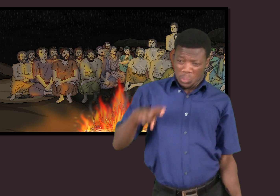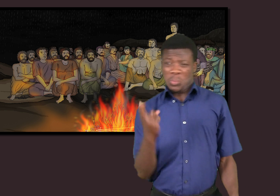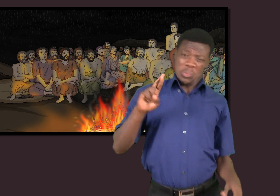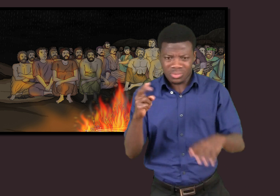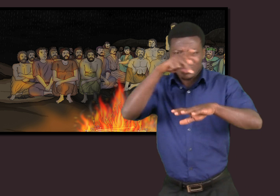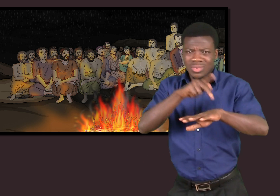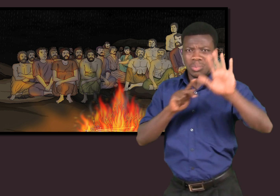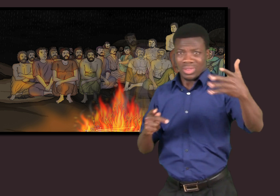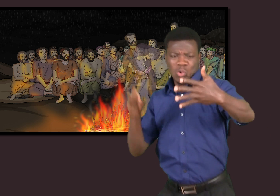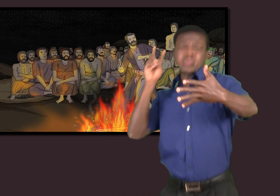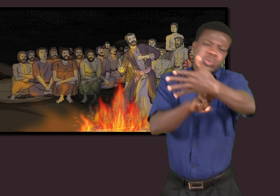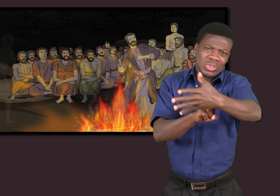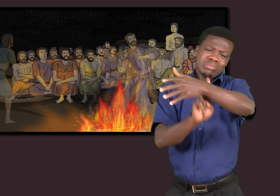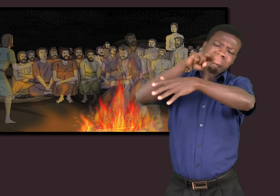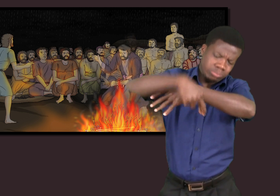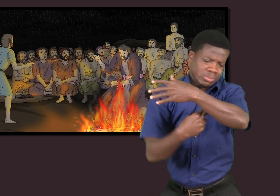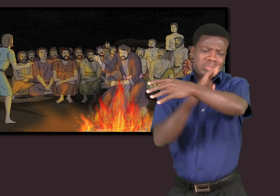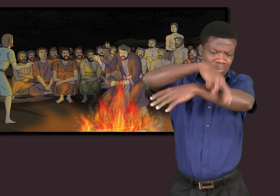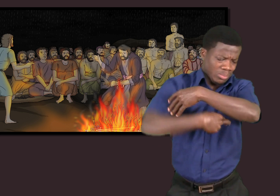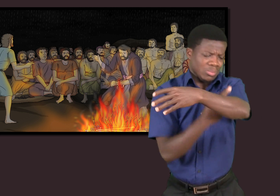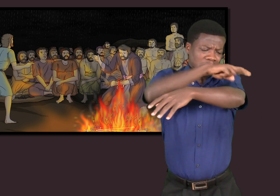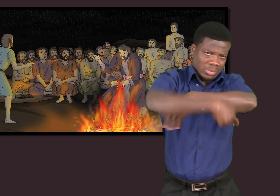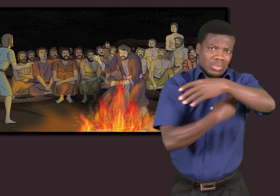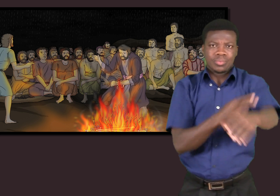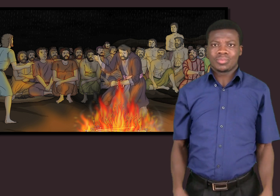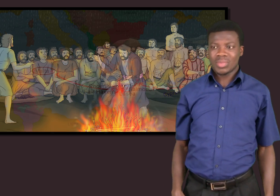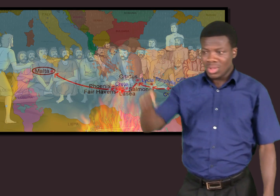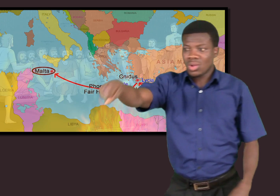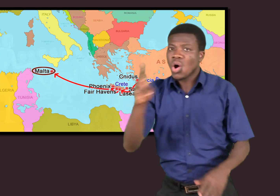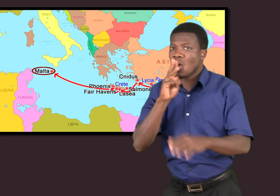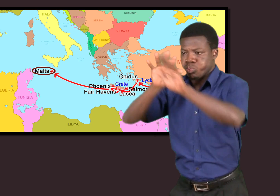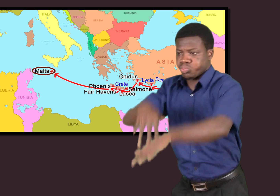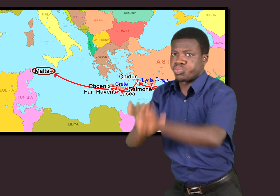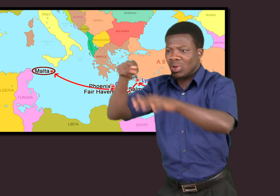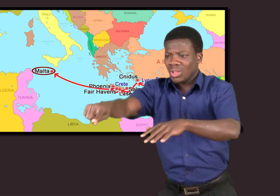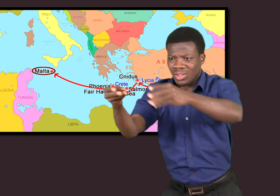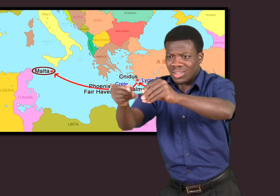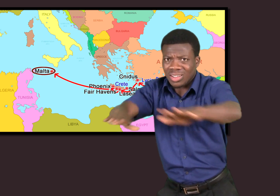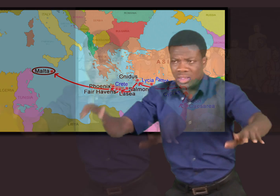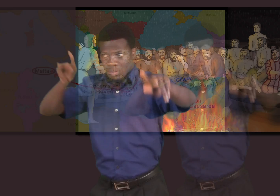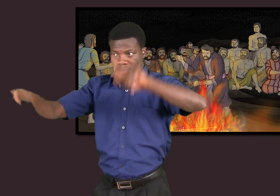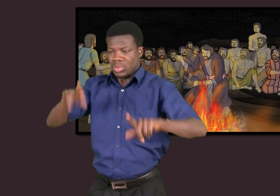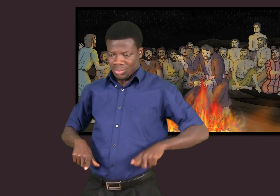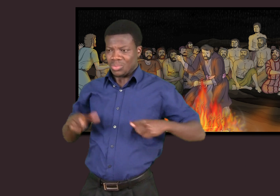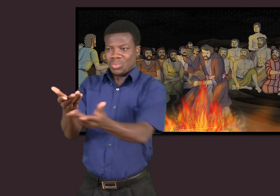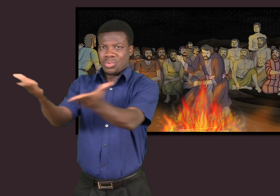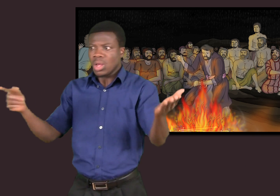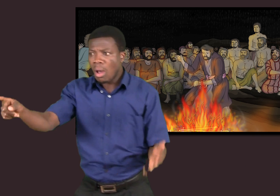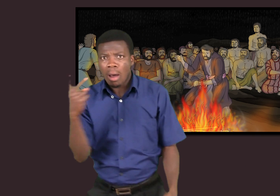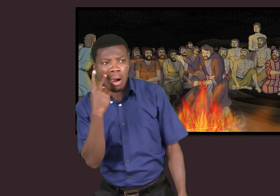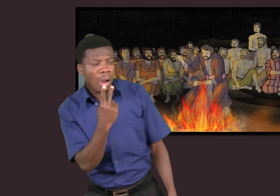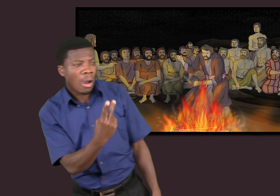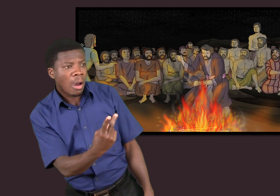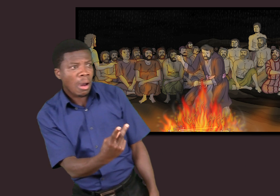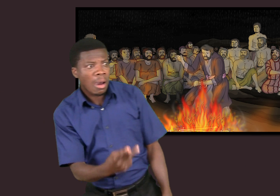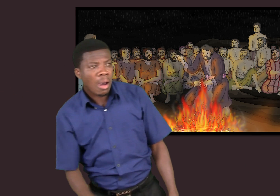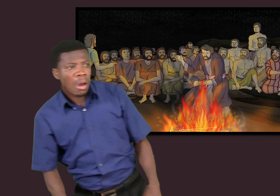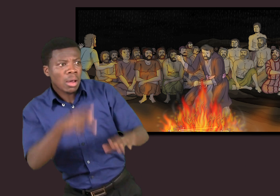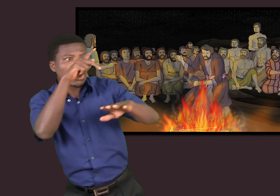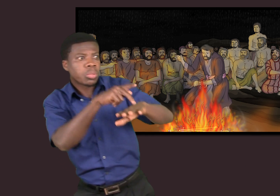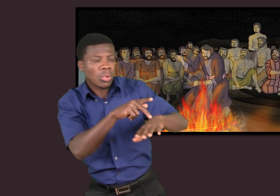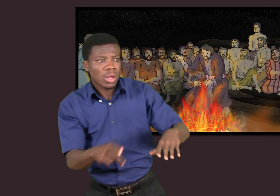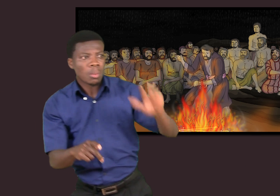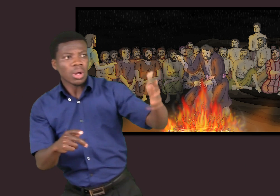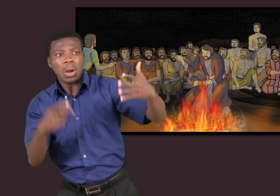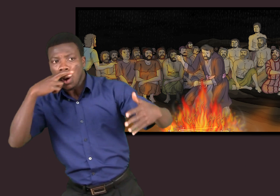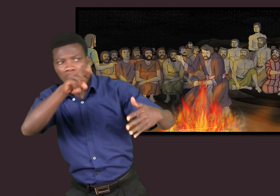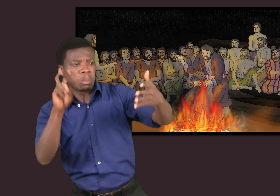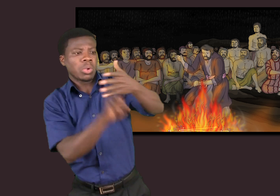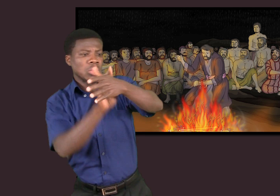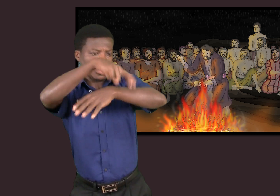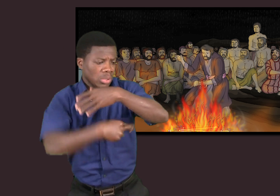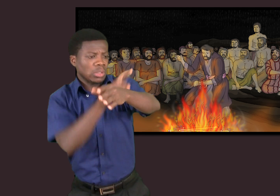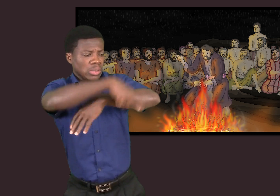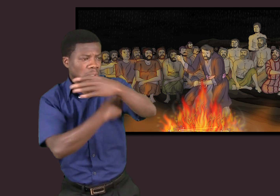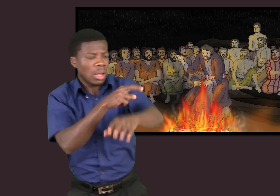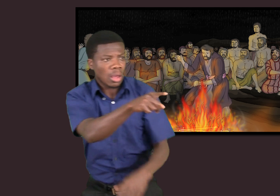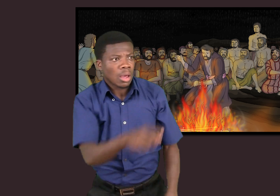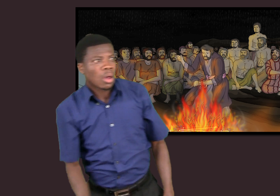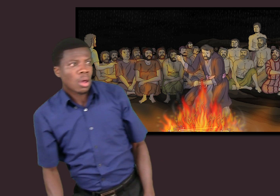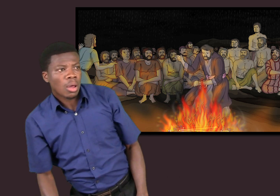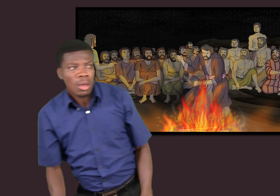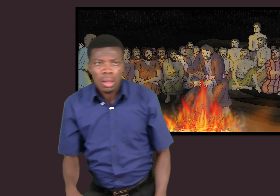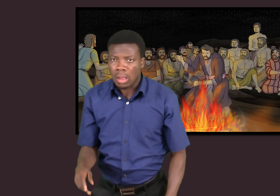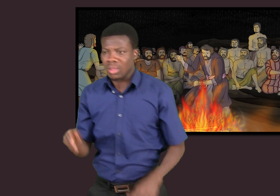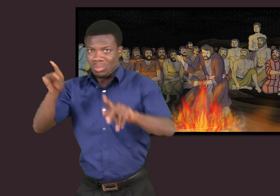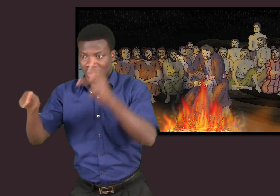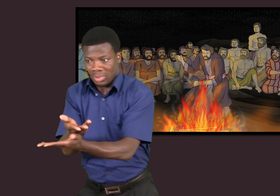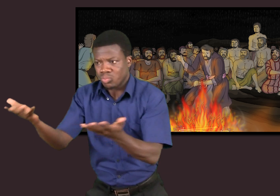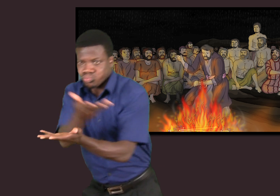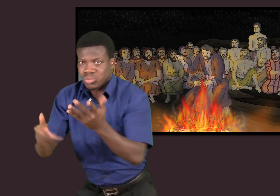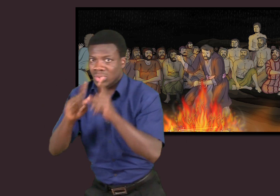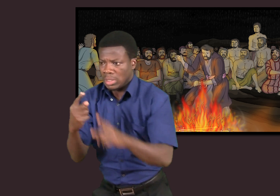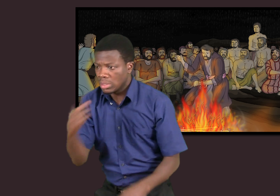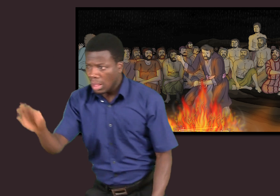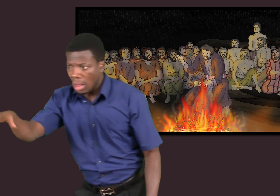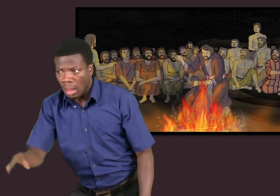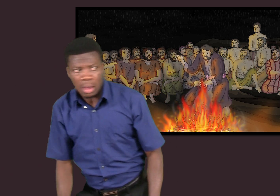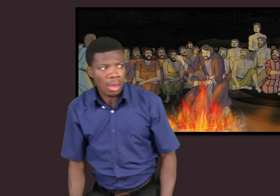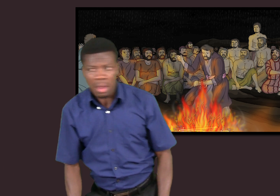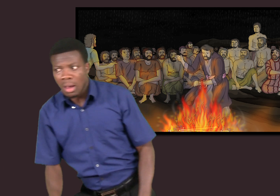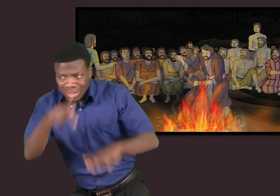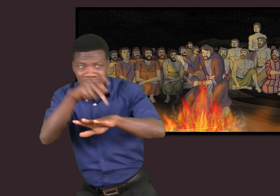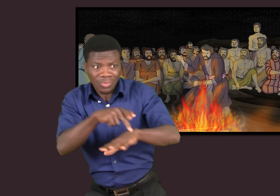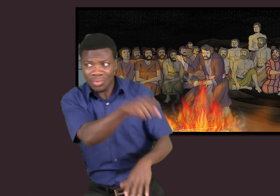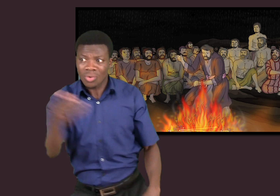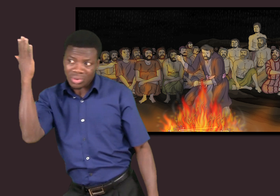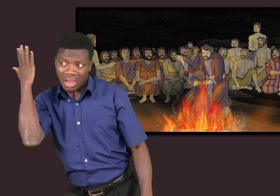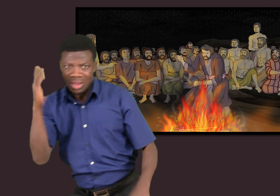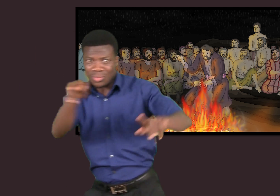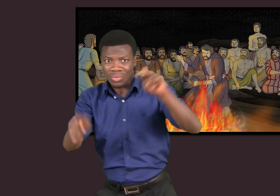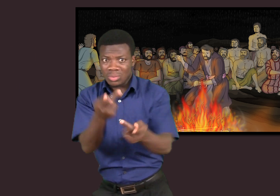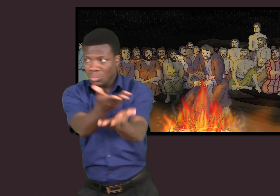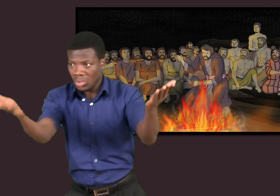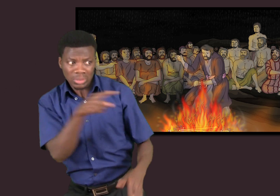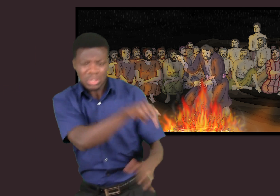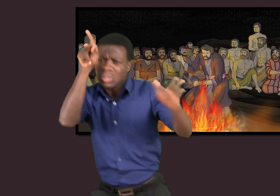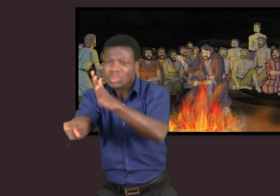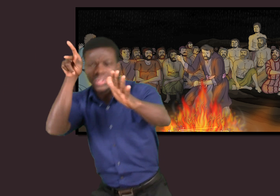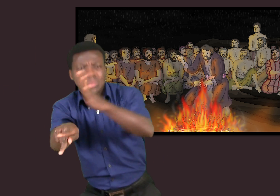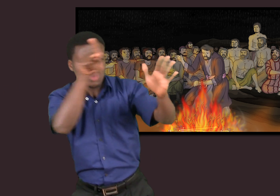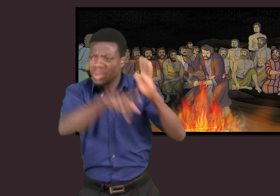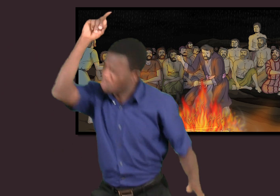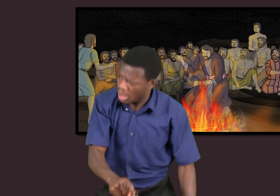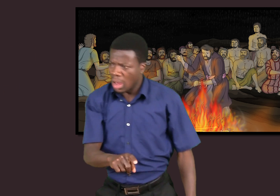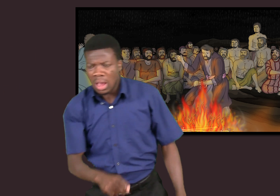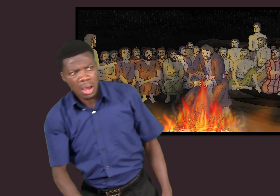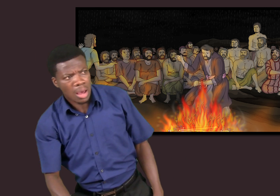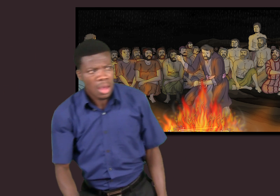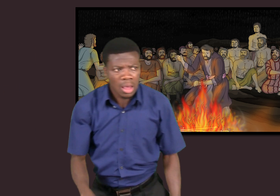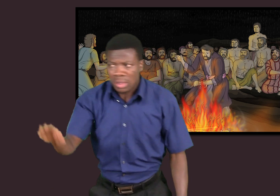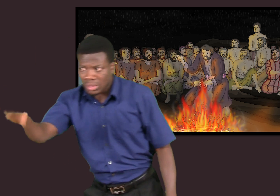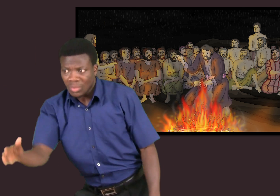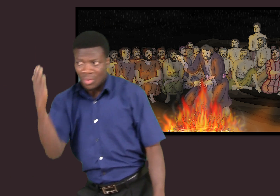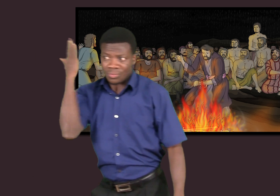Paul gathered a bundle of sticks, and as he laid them on the fire, a viper, driven out by the heat, fastened itself to his hand.